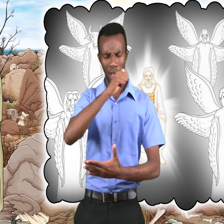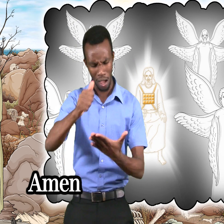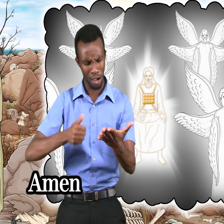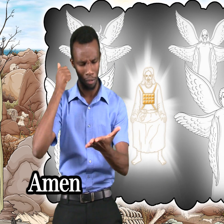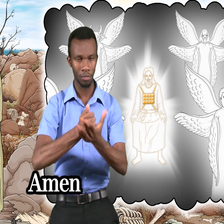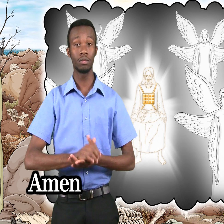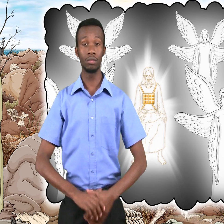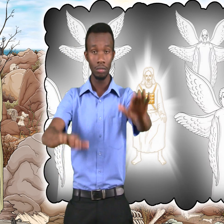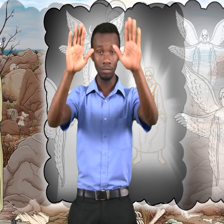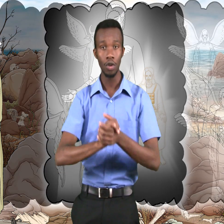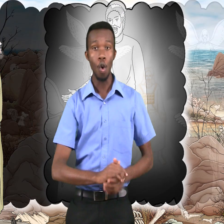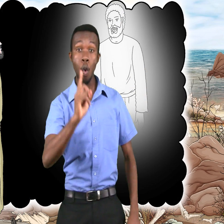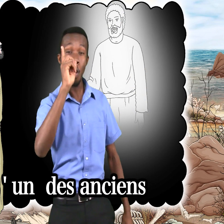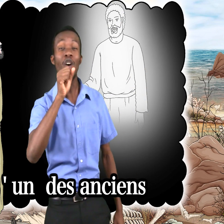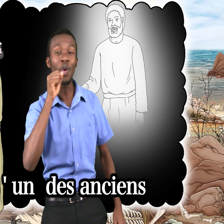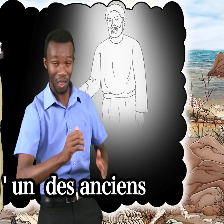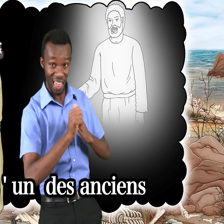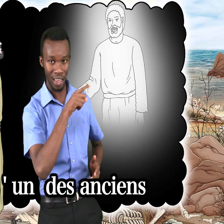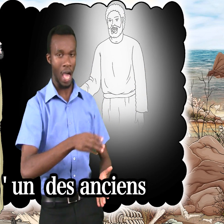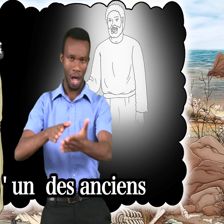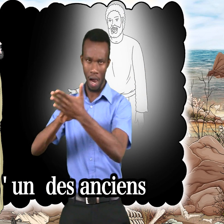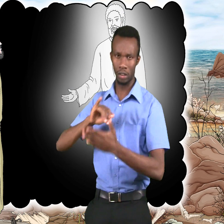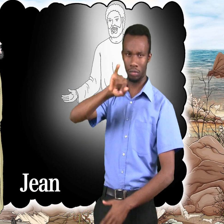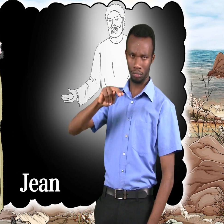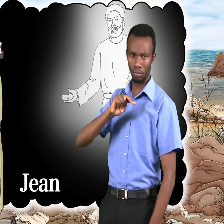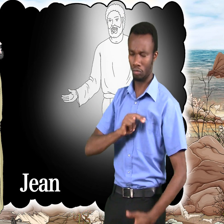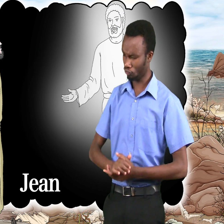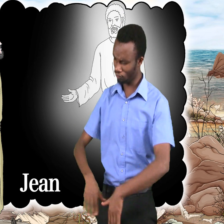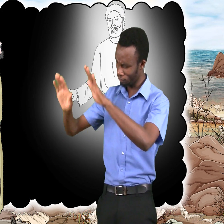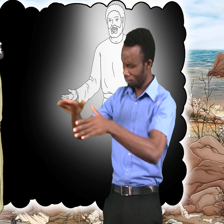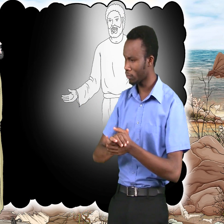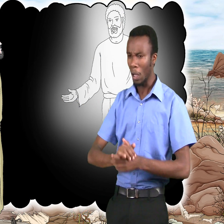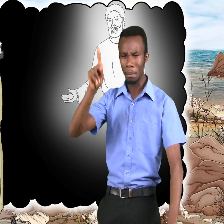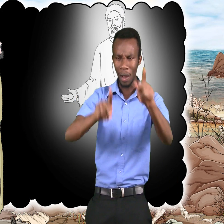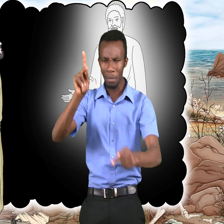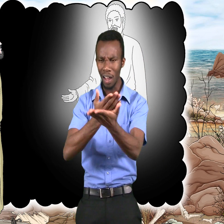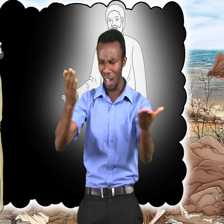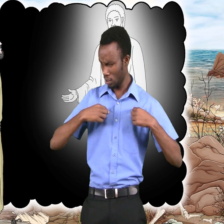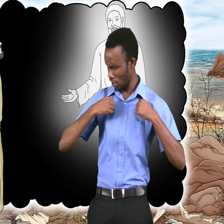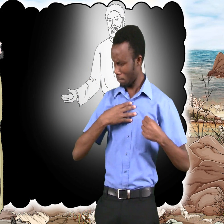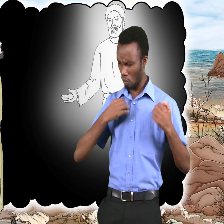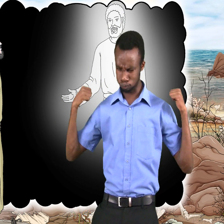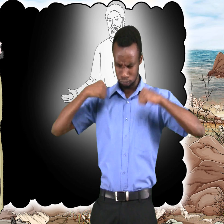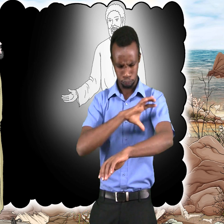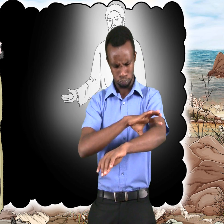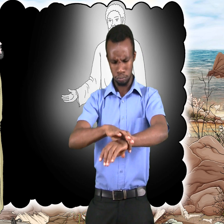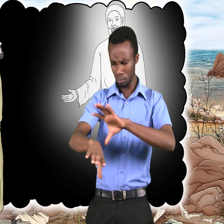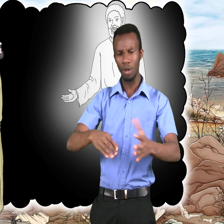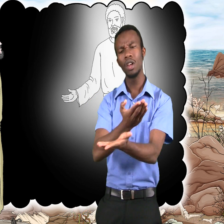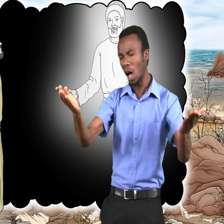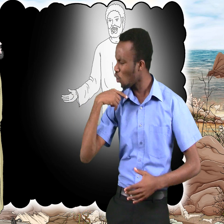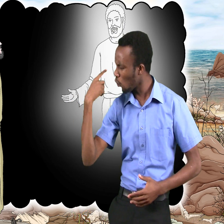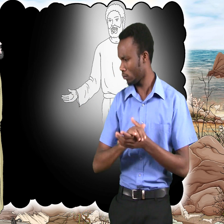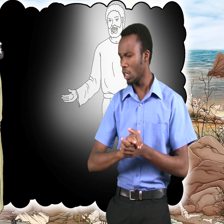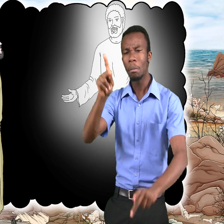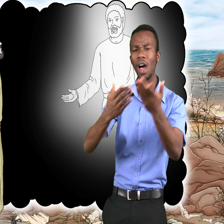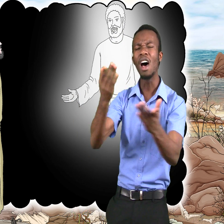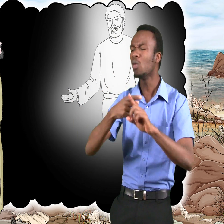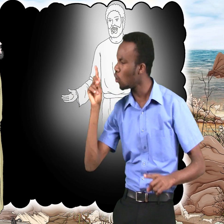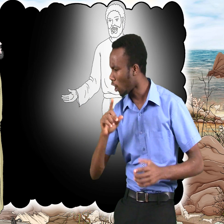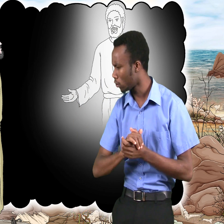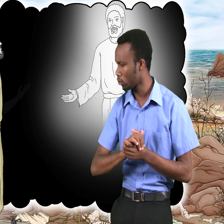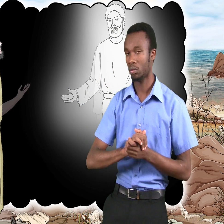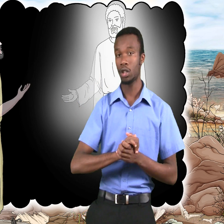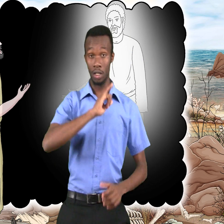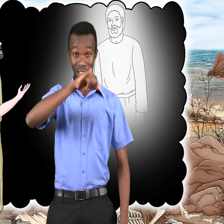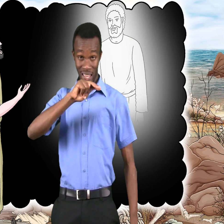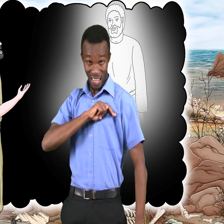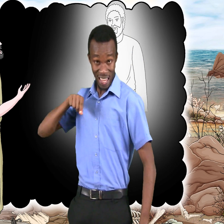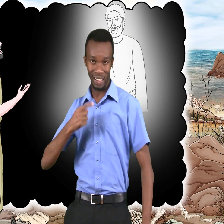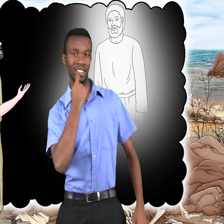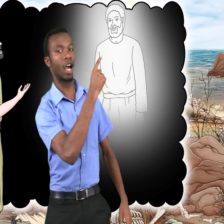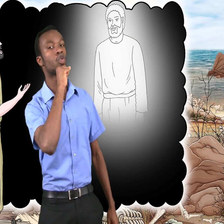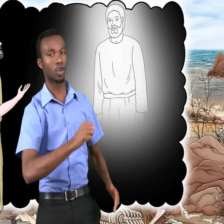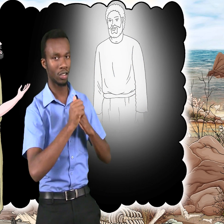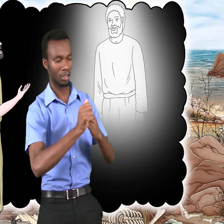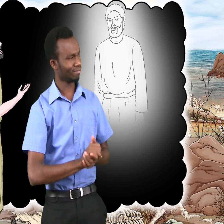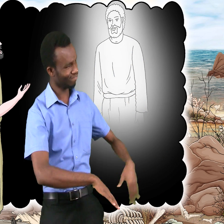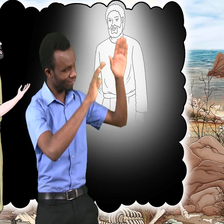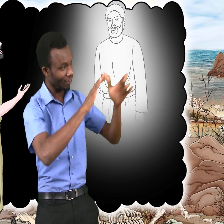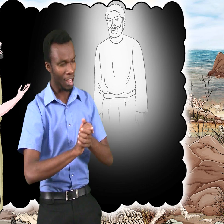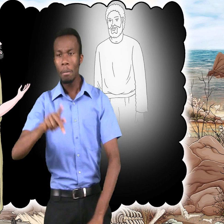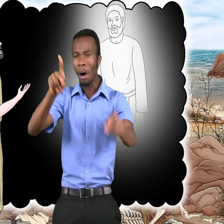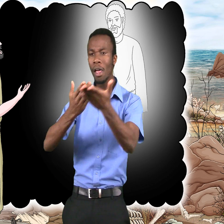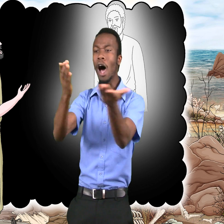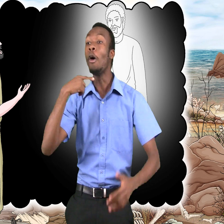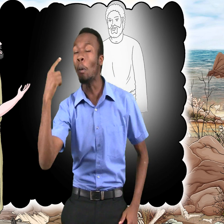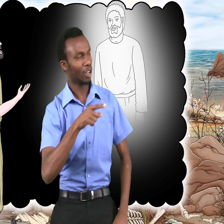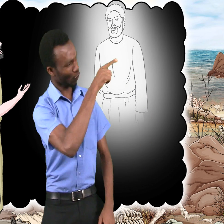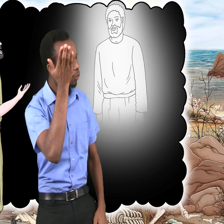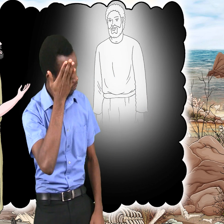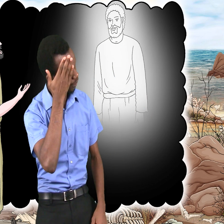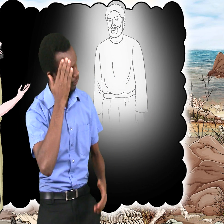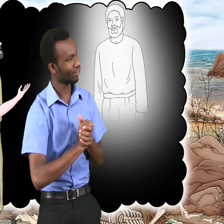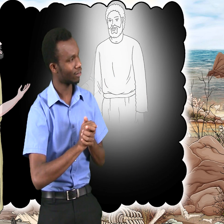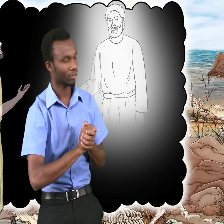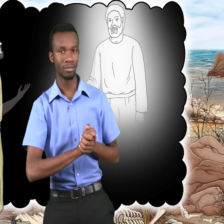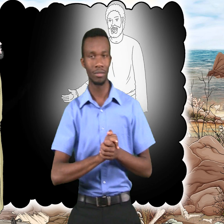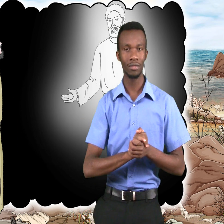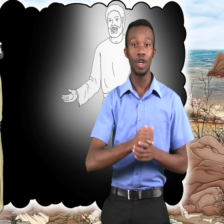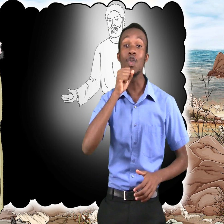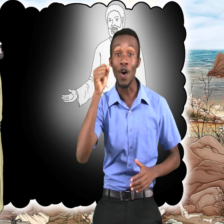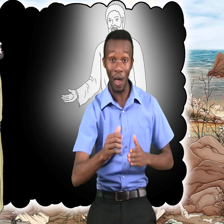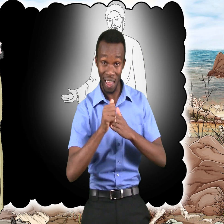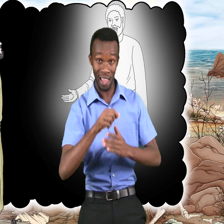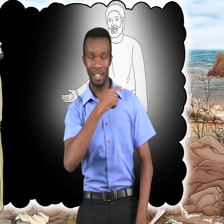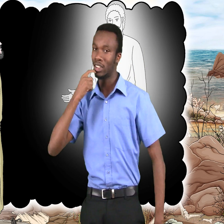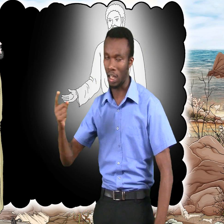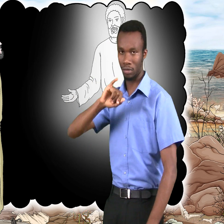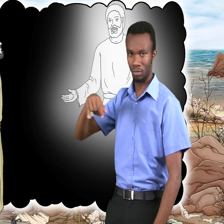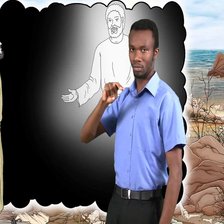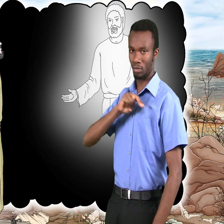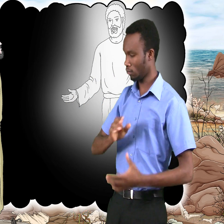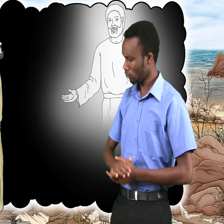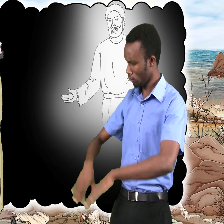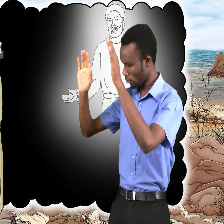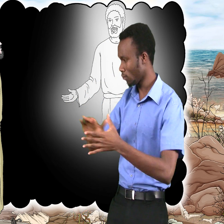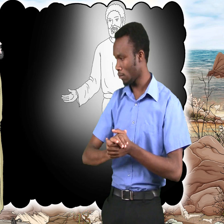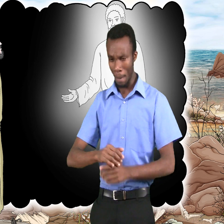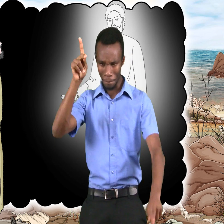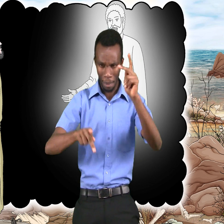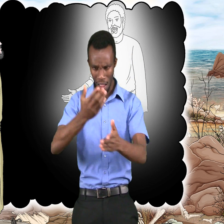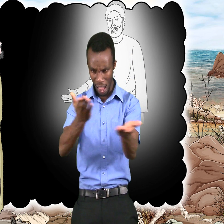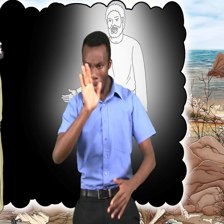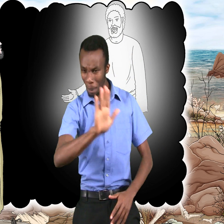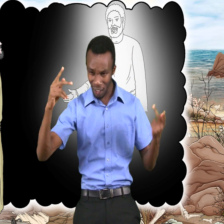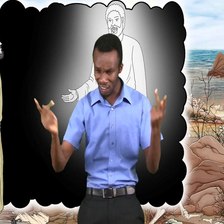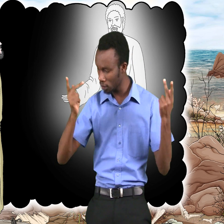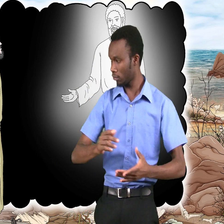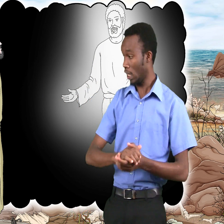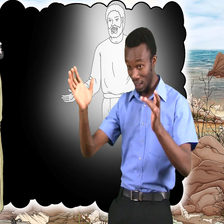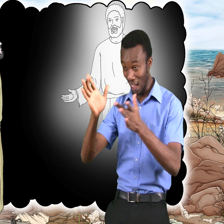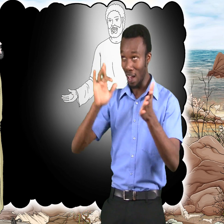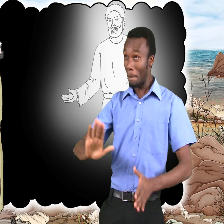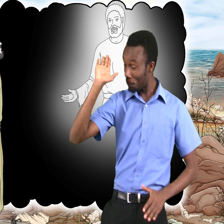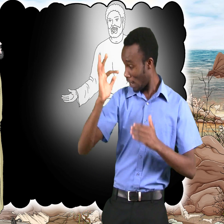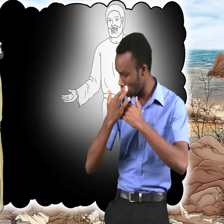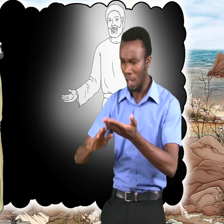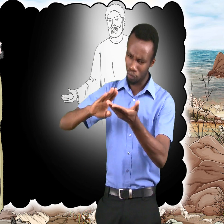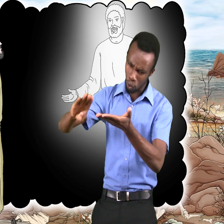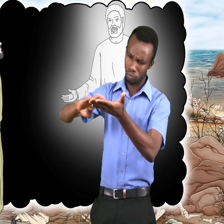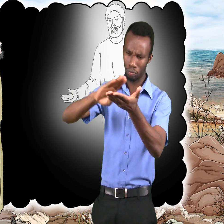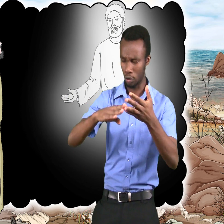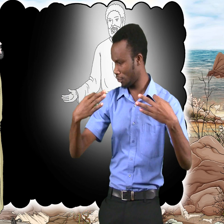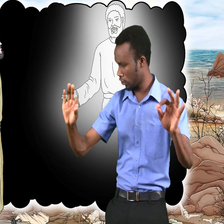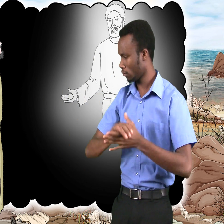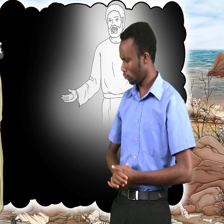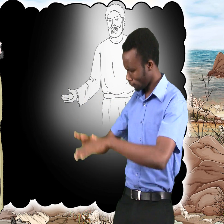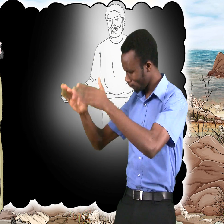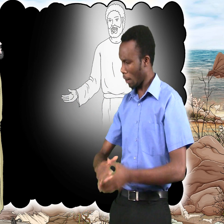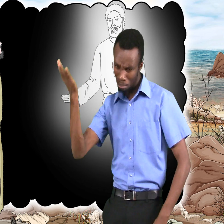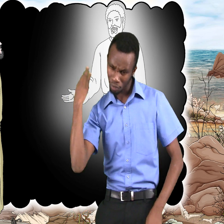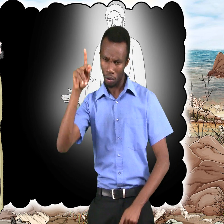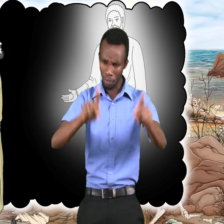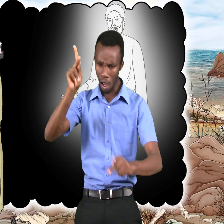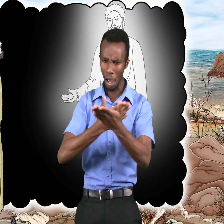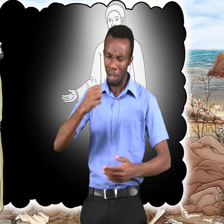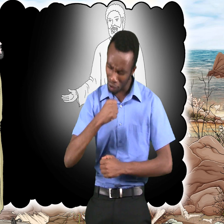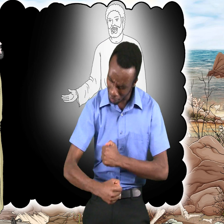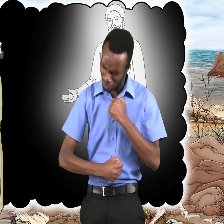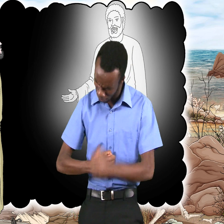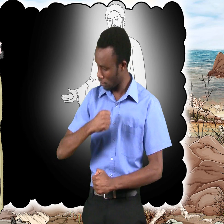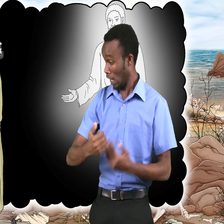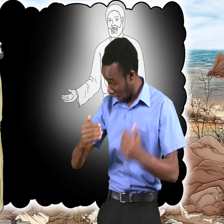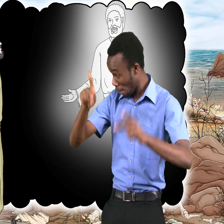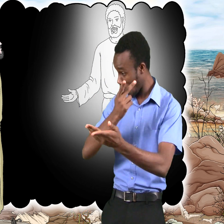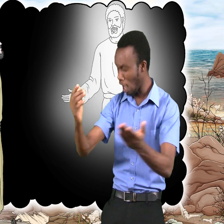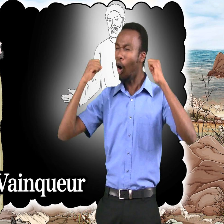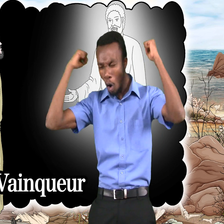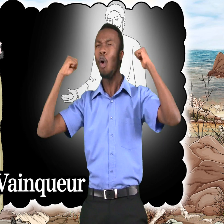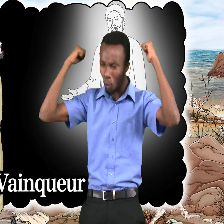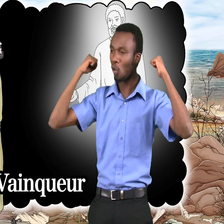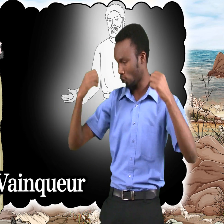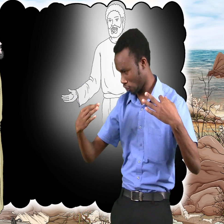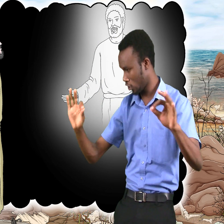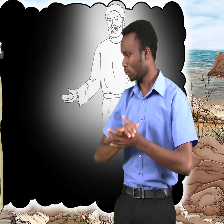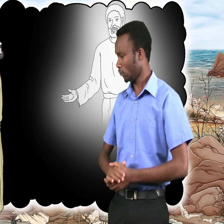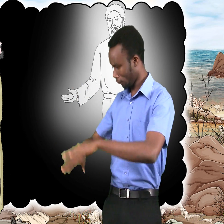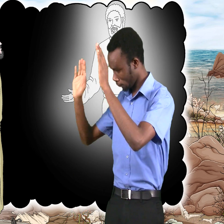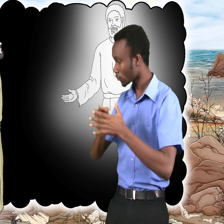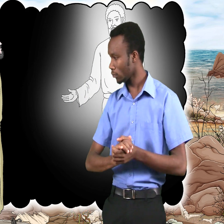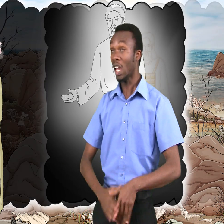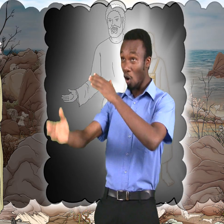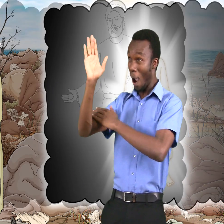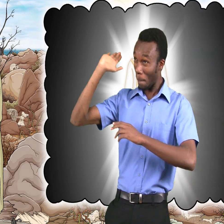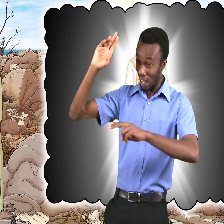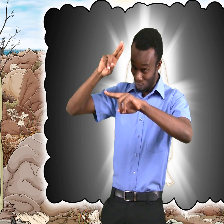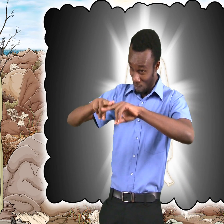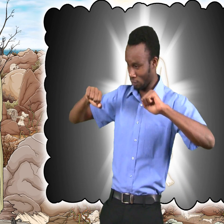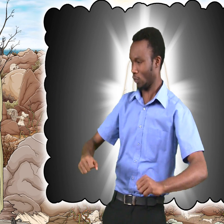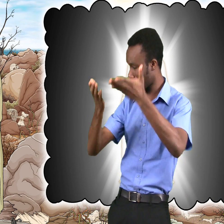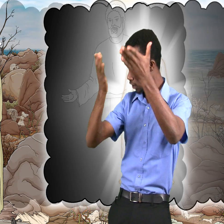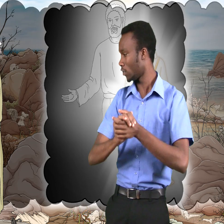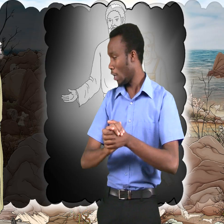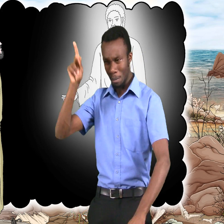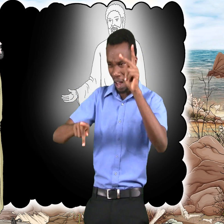Then one of the elders addressed me: “These in white robes,” he asked, “who are they, and where have they come from?” “Sir,” I answered, “you know.” So he replied, “These are the ones who have come out of the great tribulation;